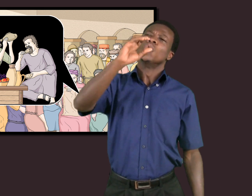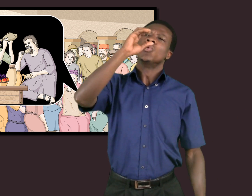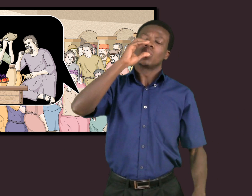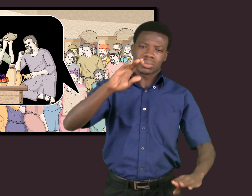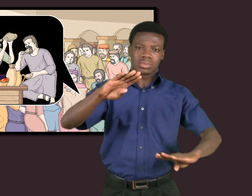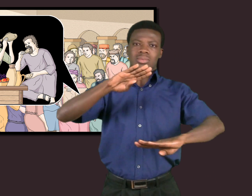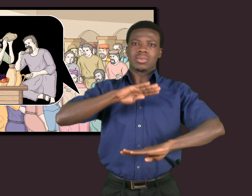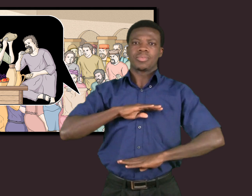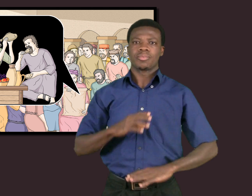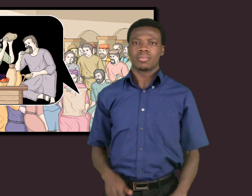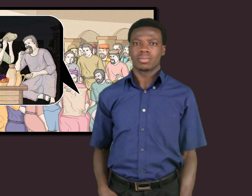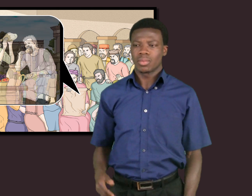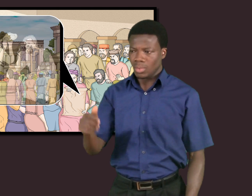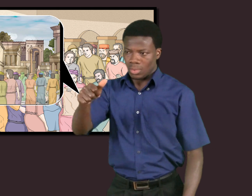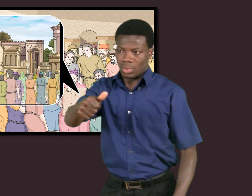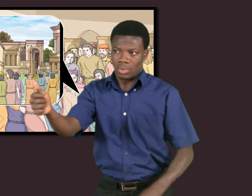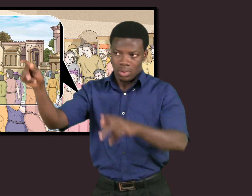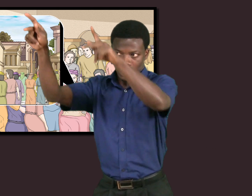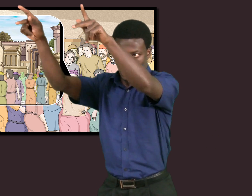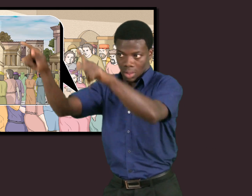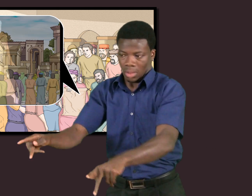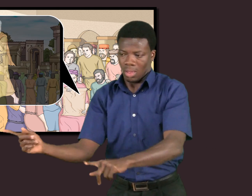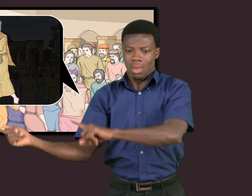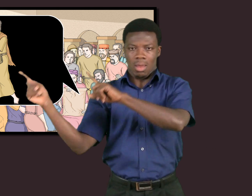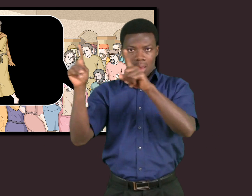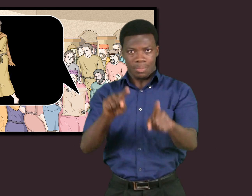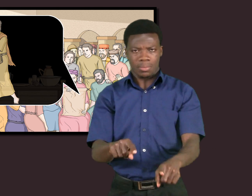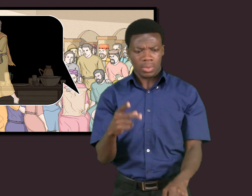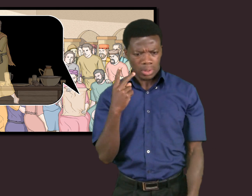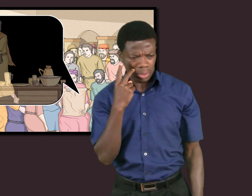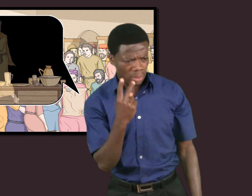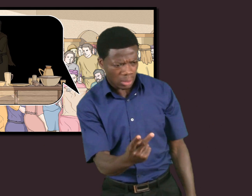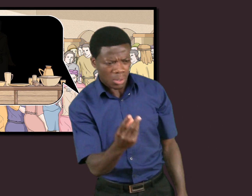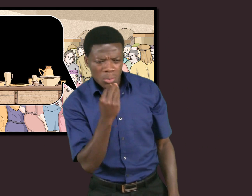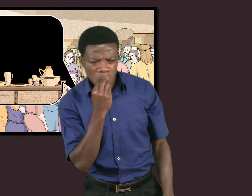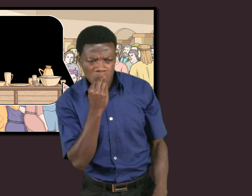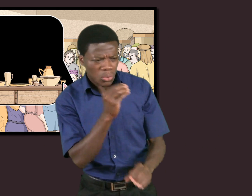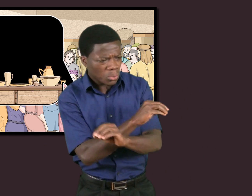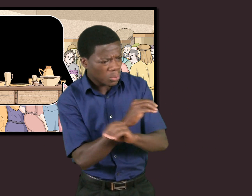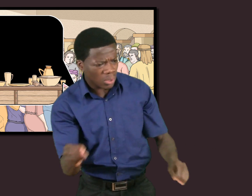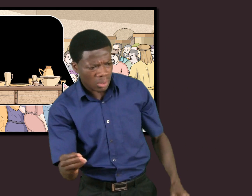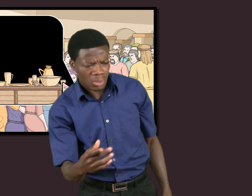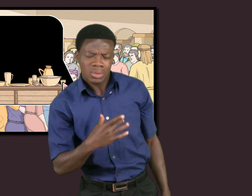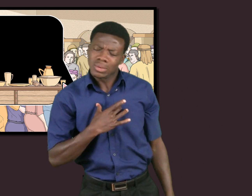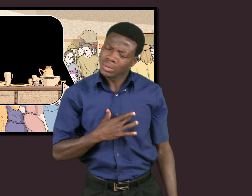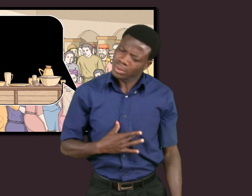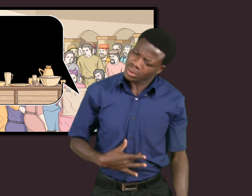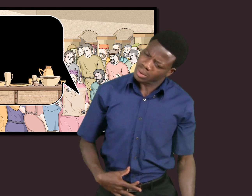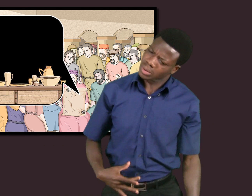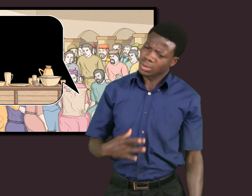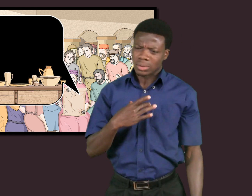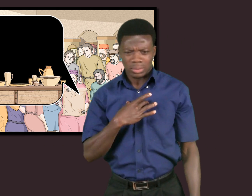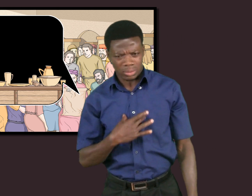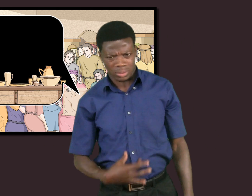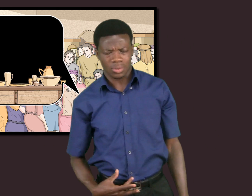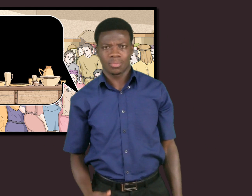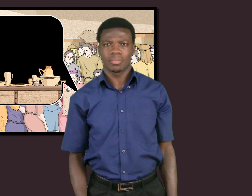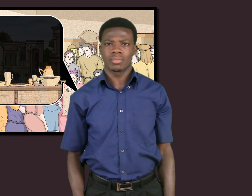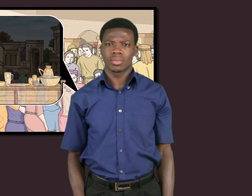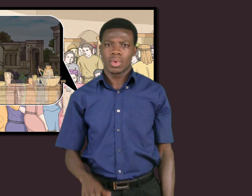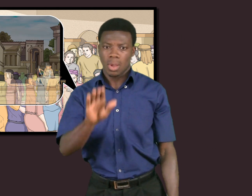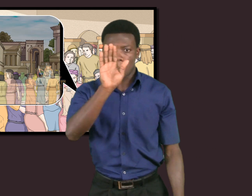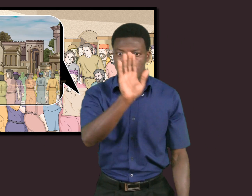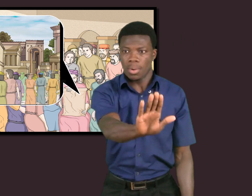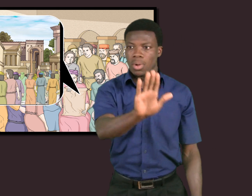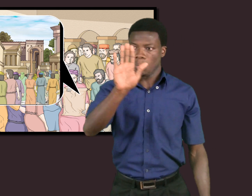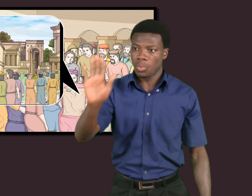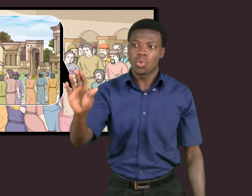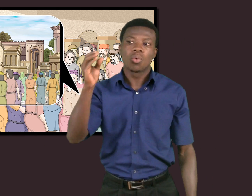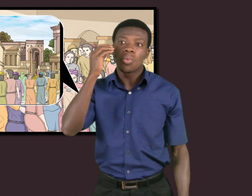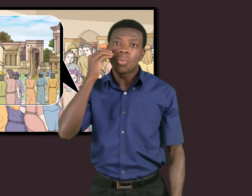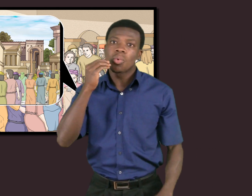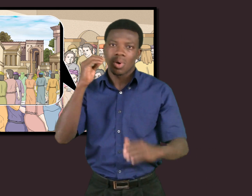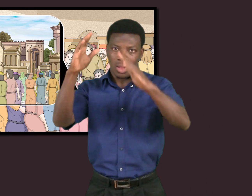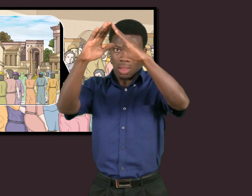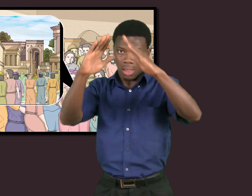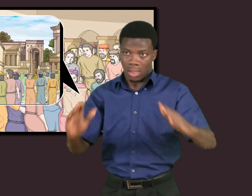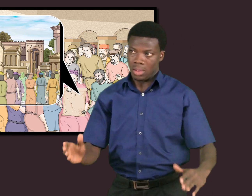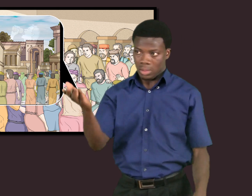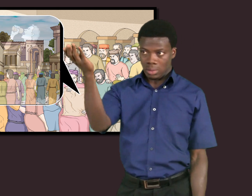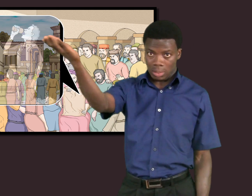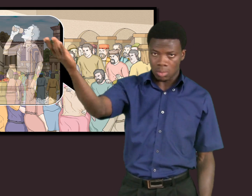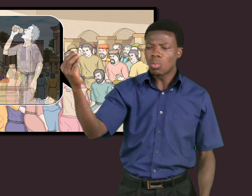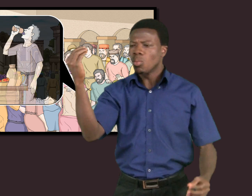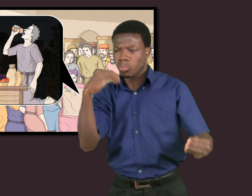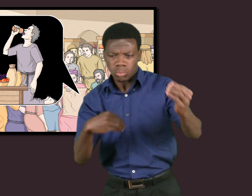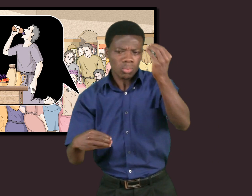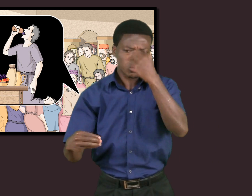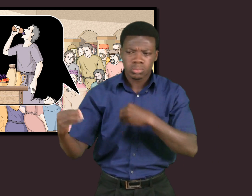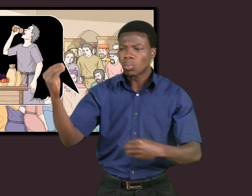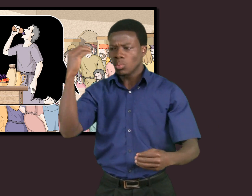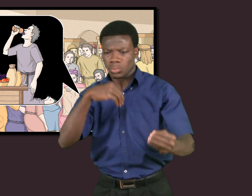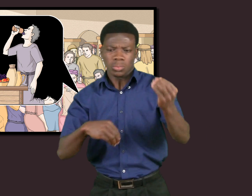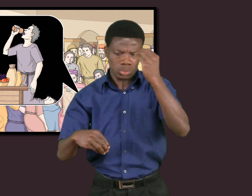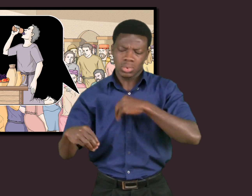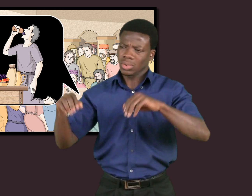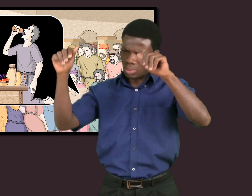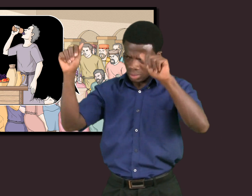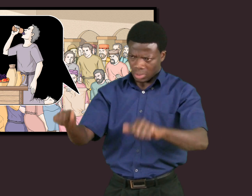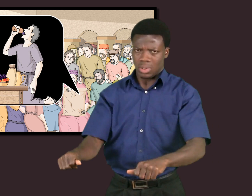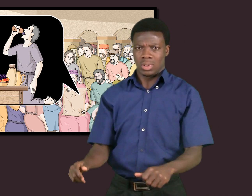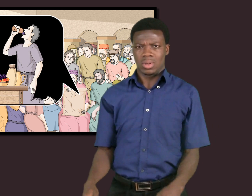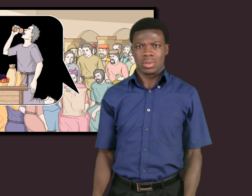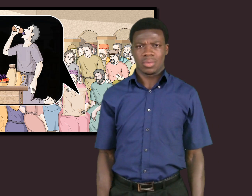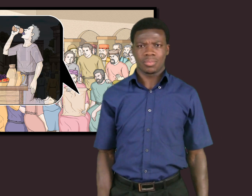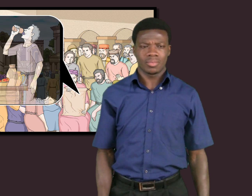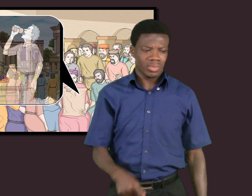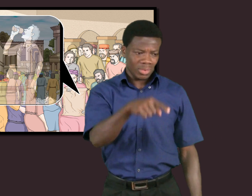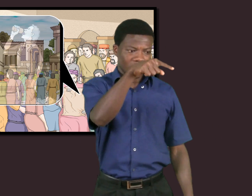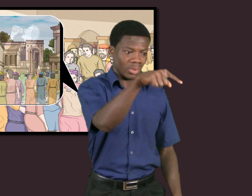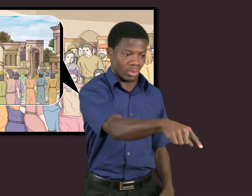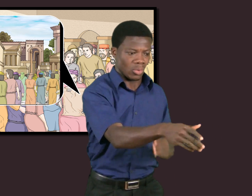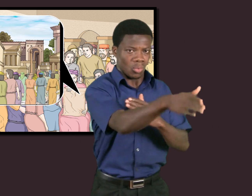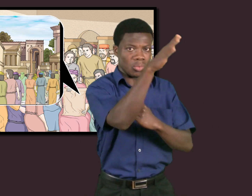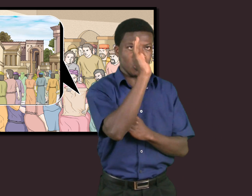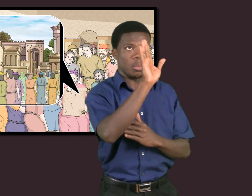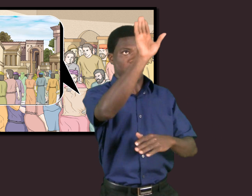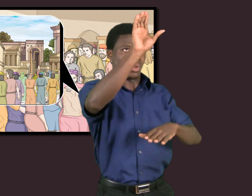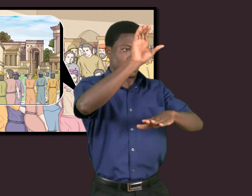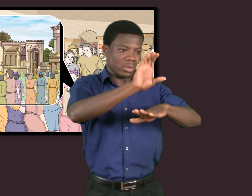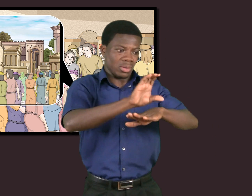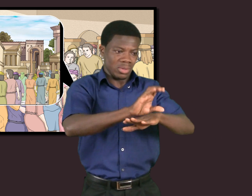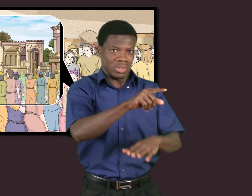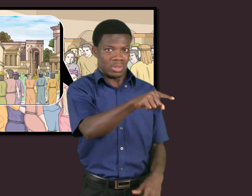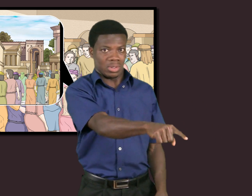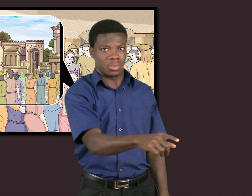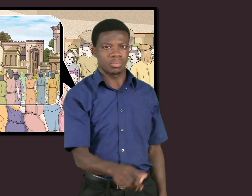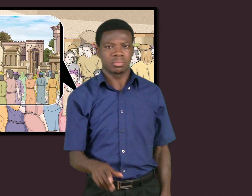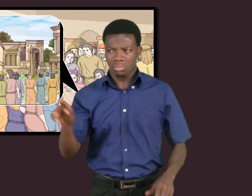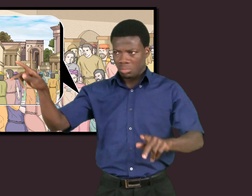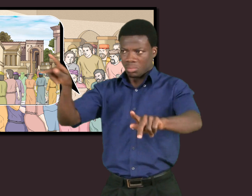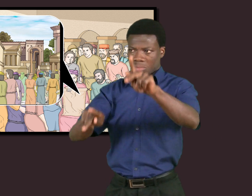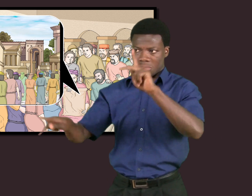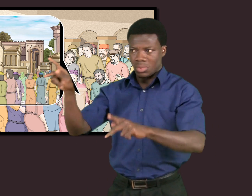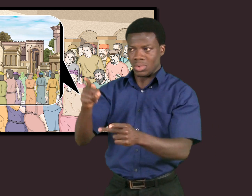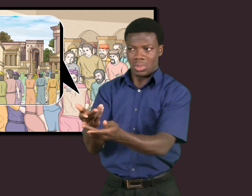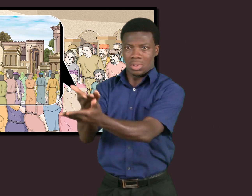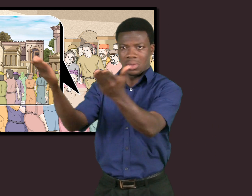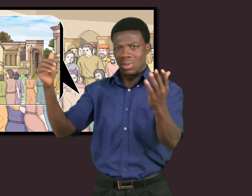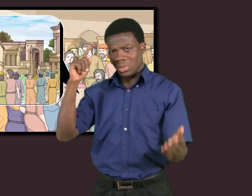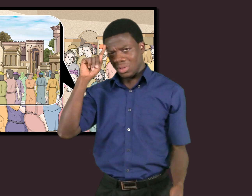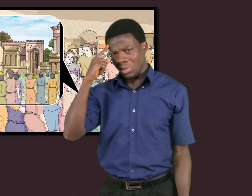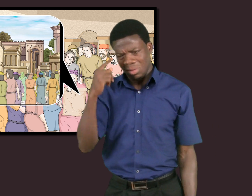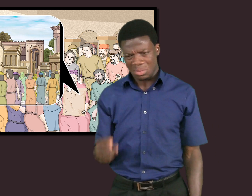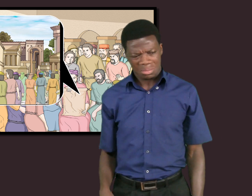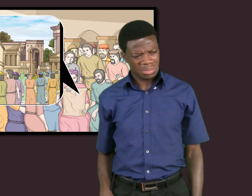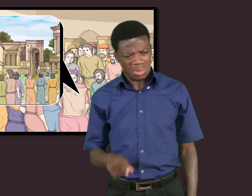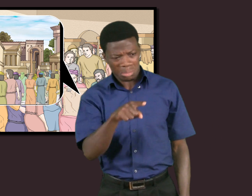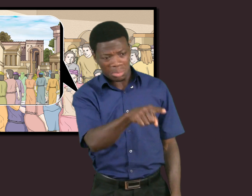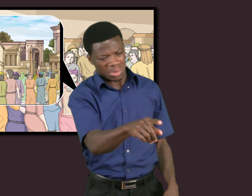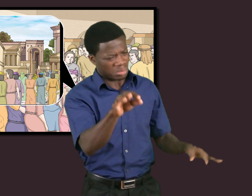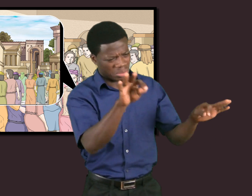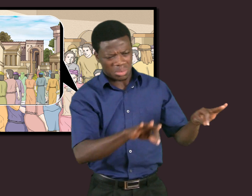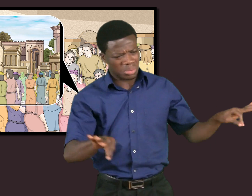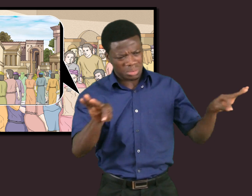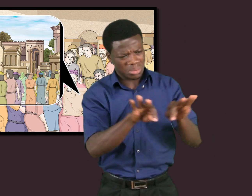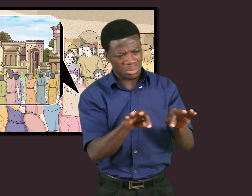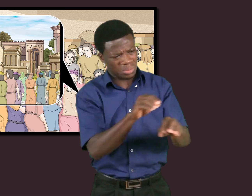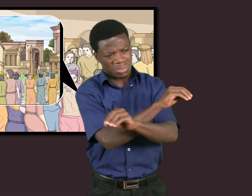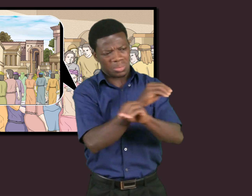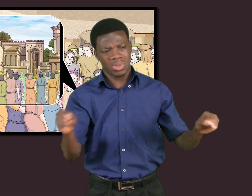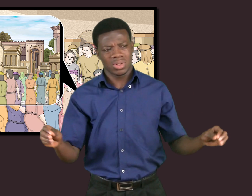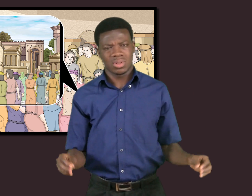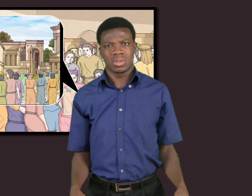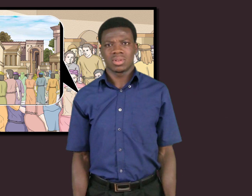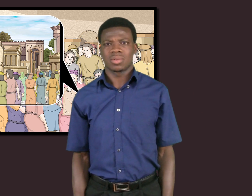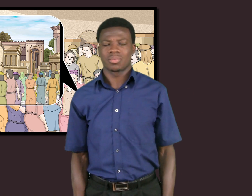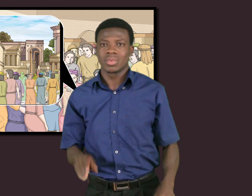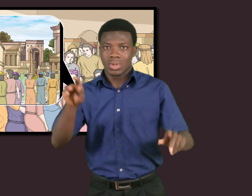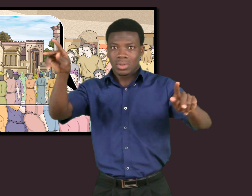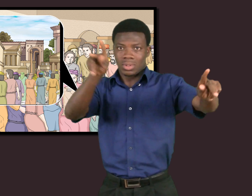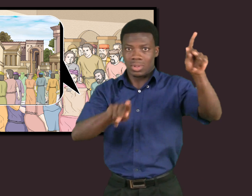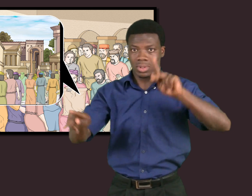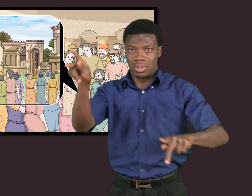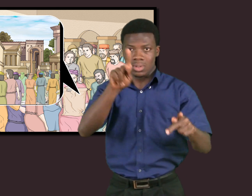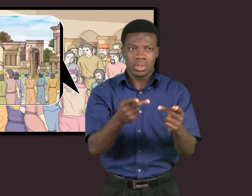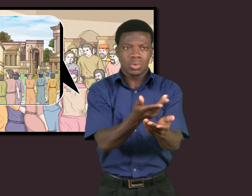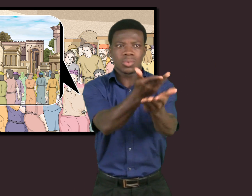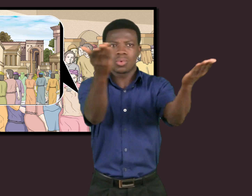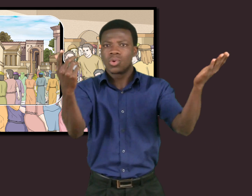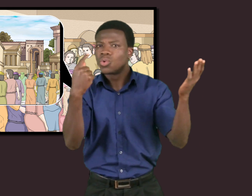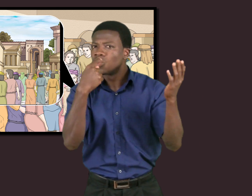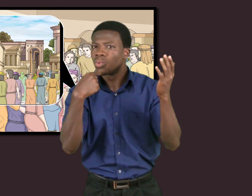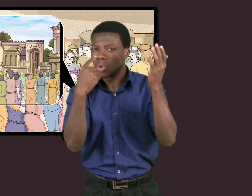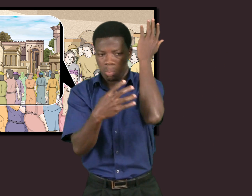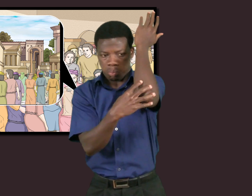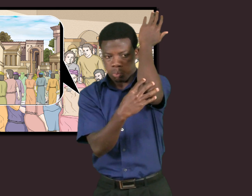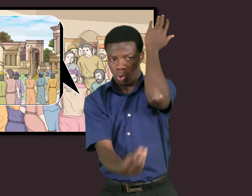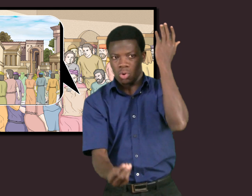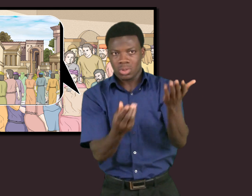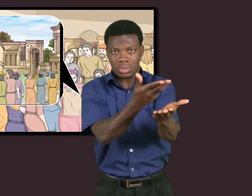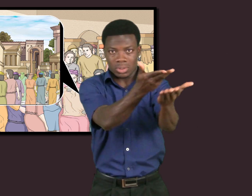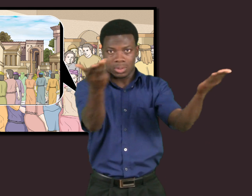While one remains hungry, another gets drunk. Don’t you have your own homes in which to eat and drink?